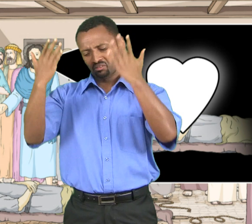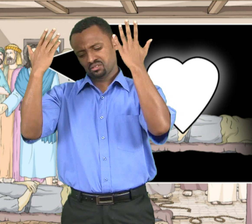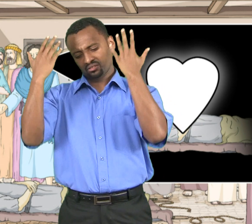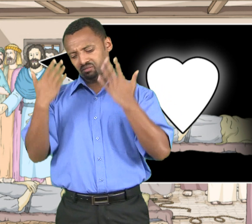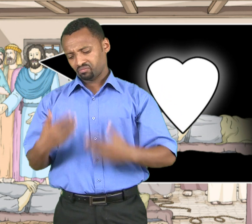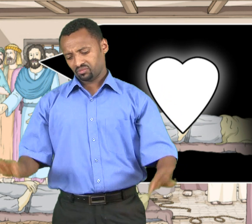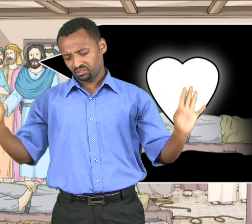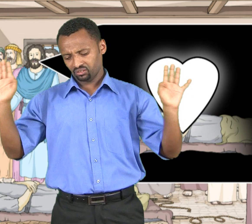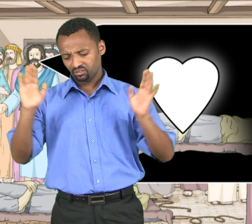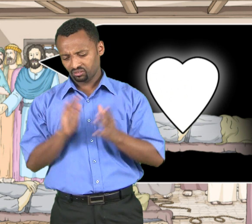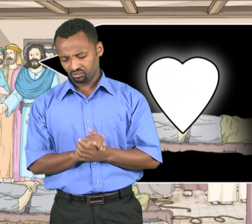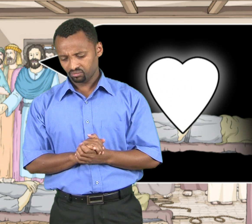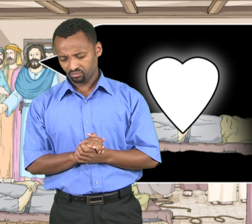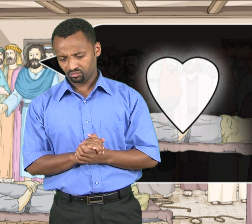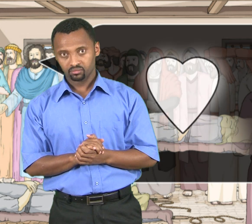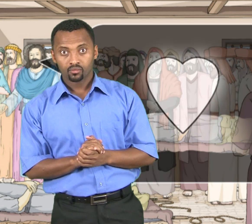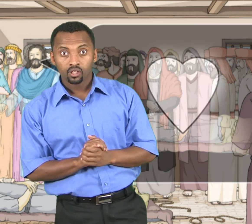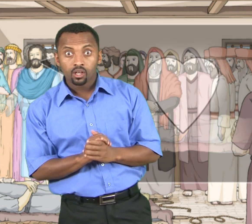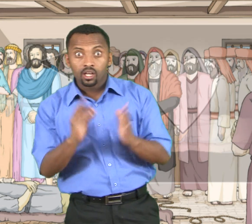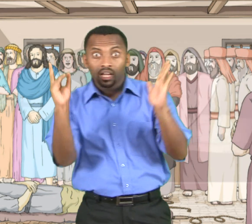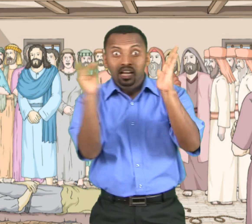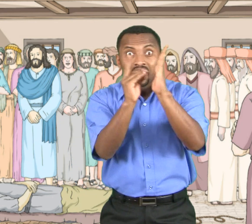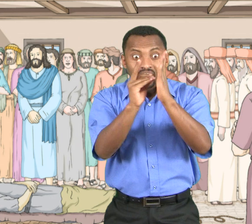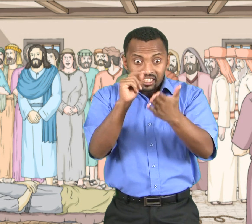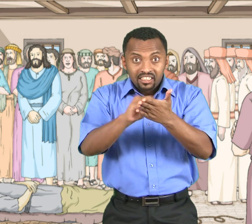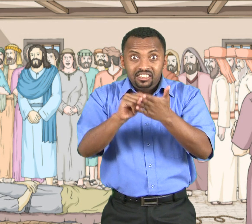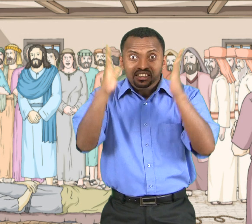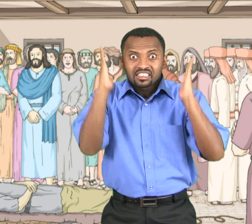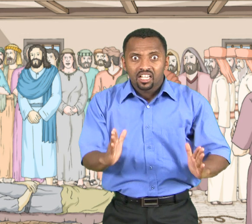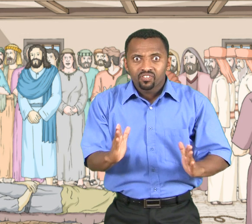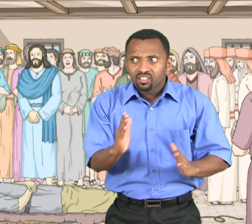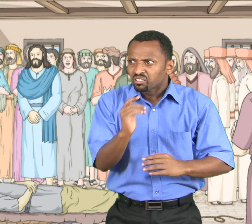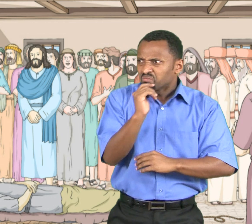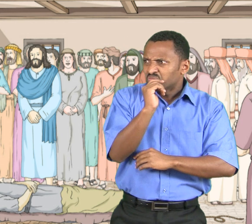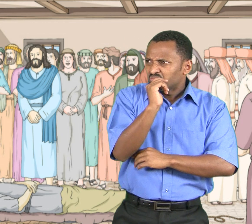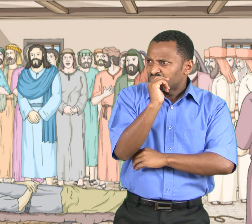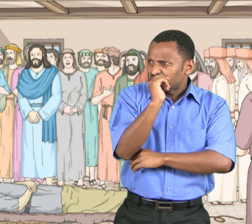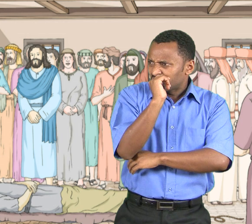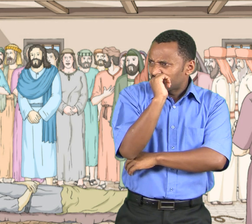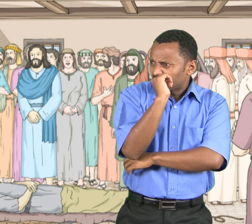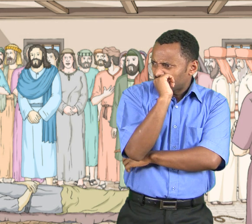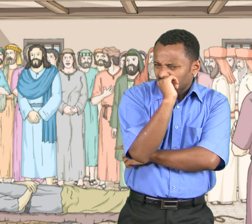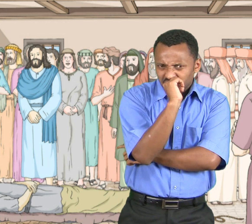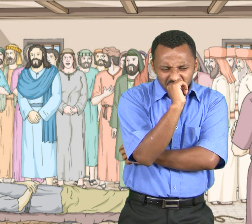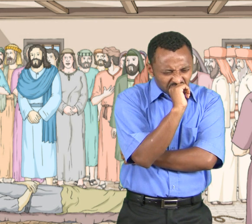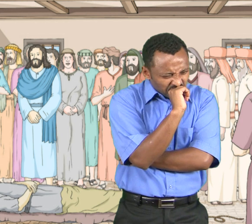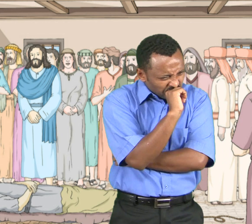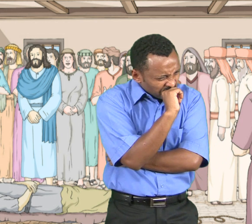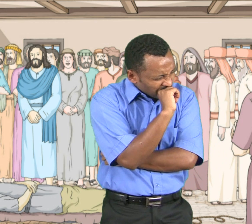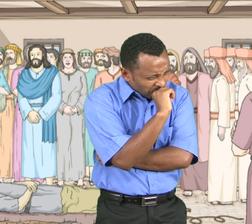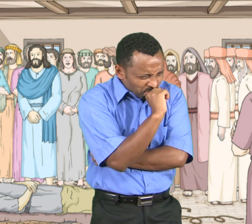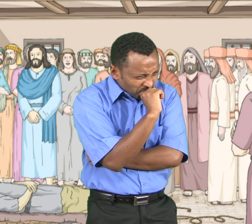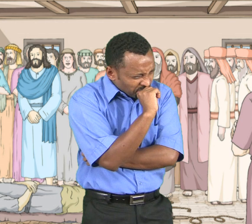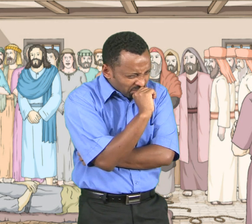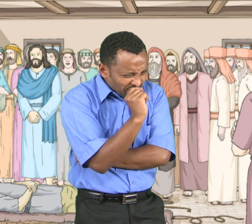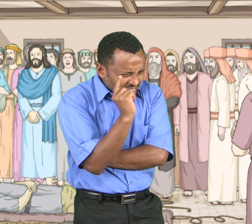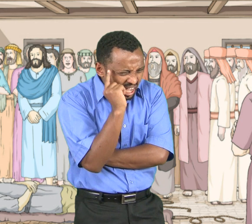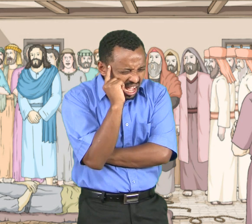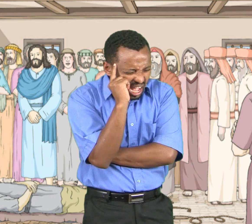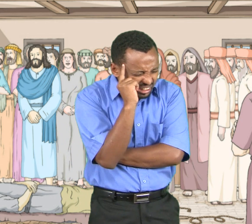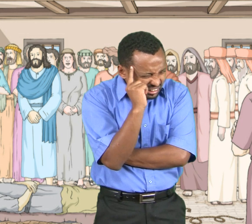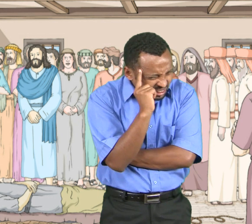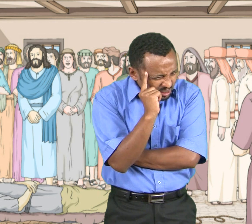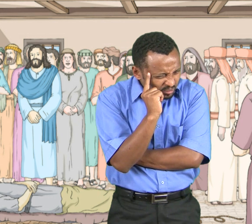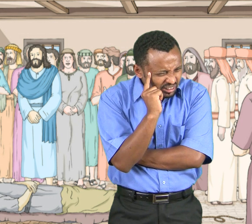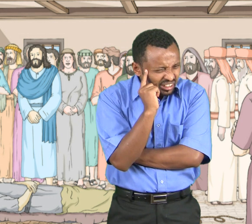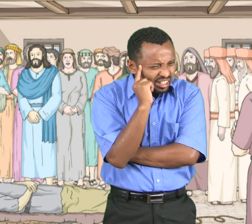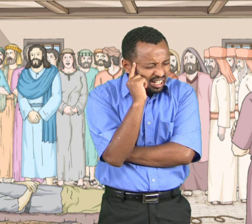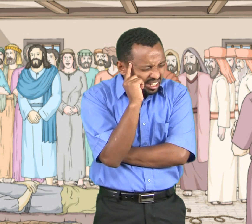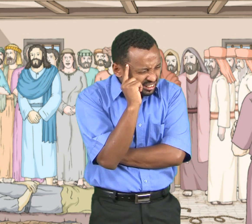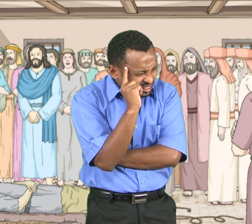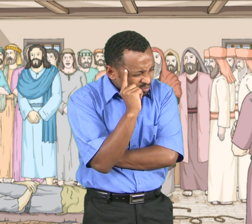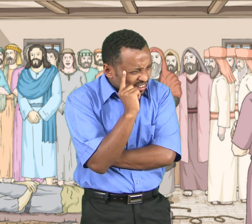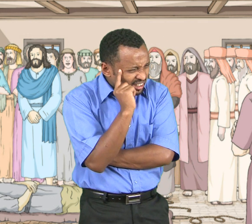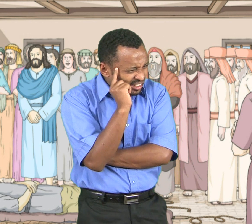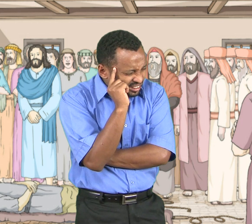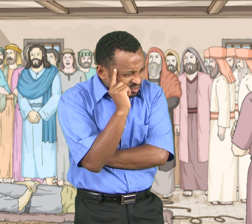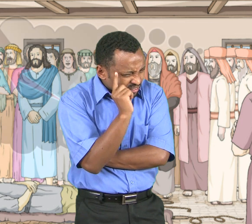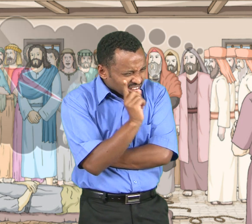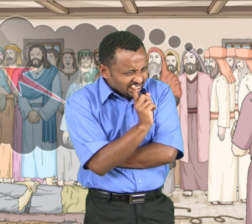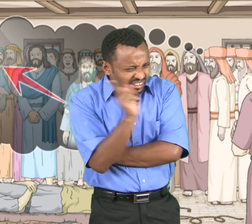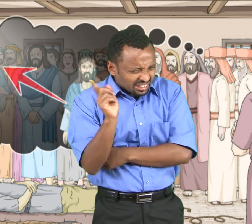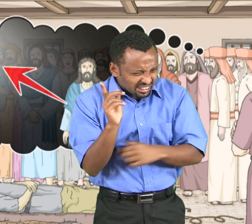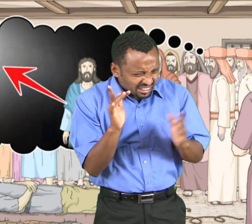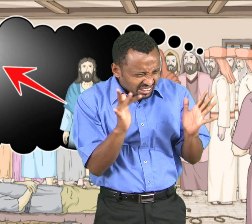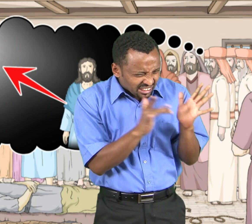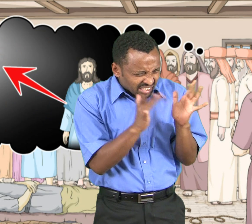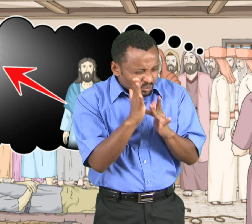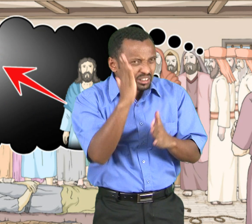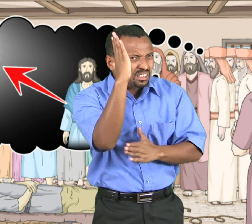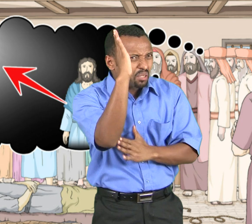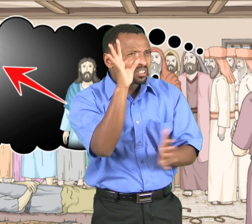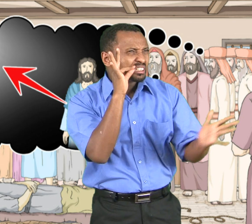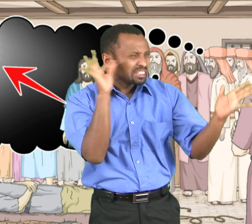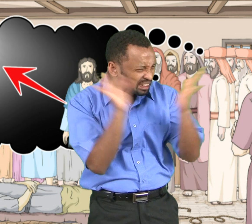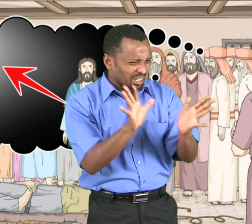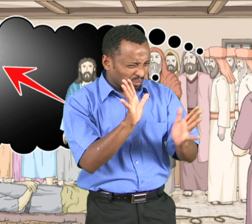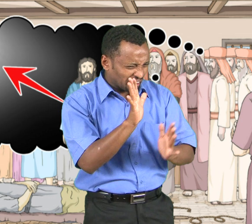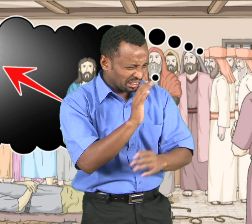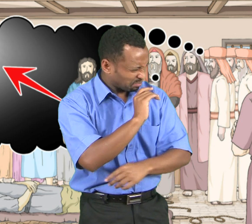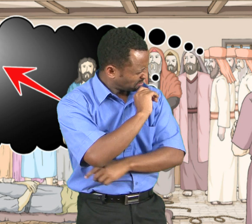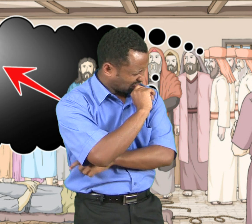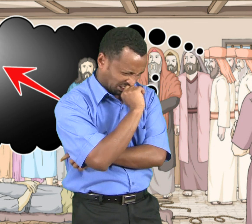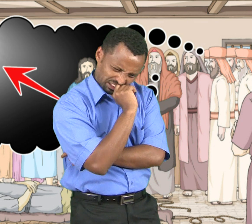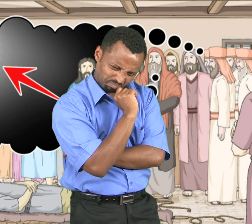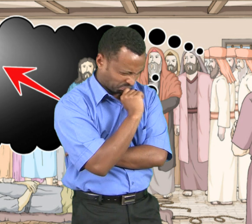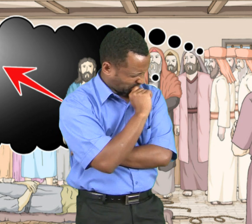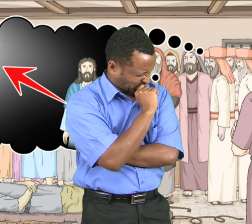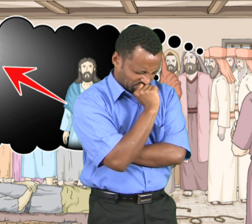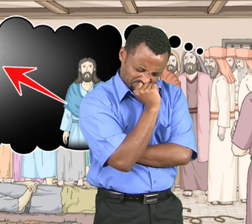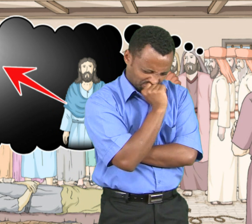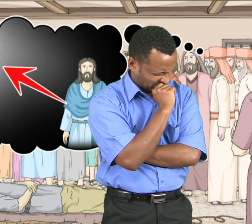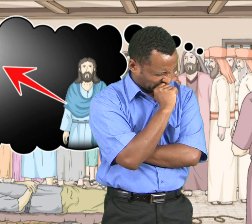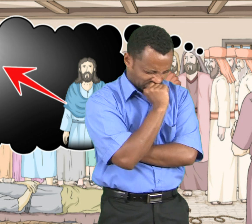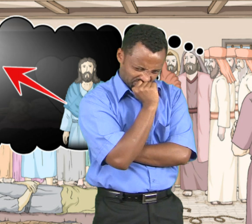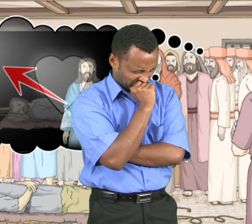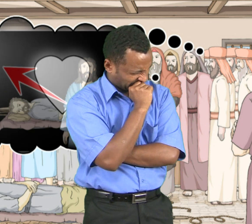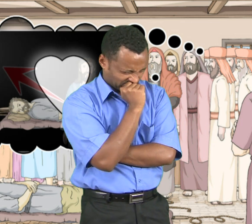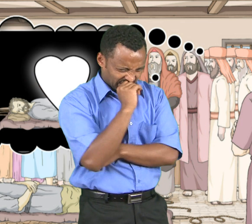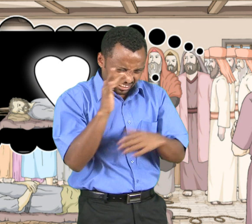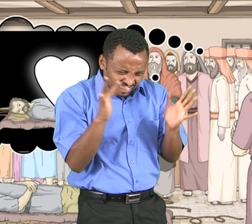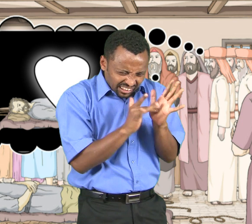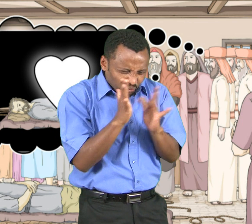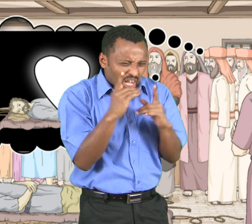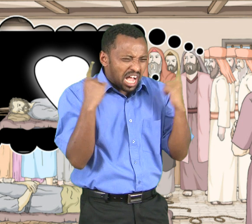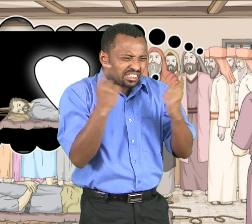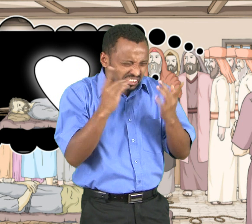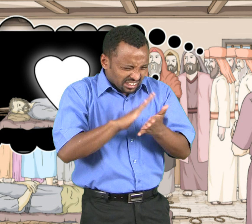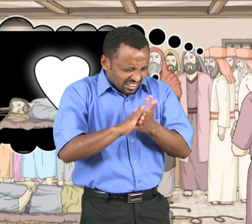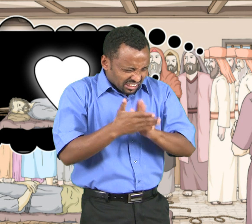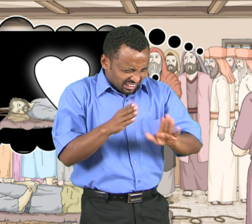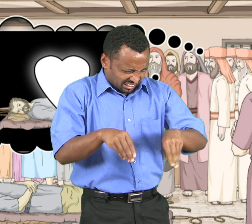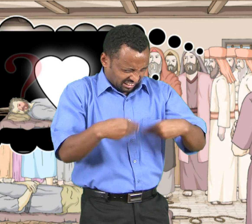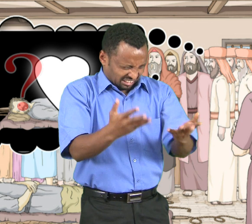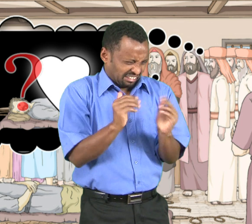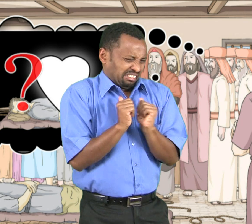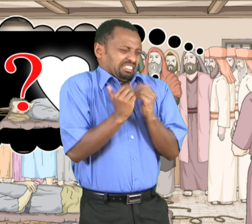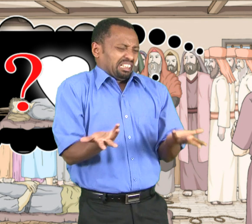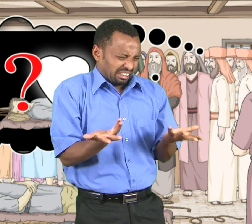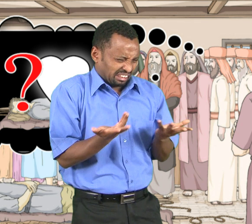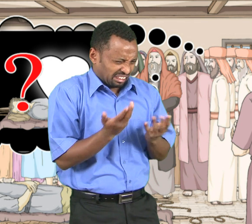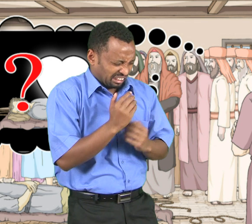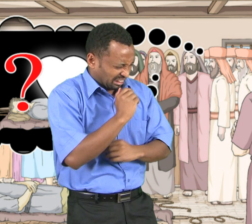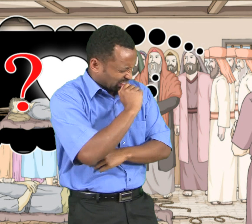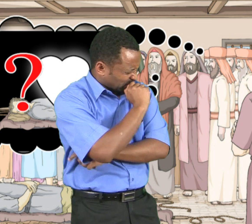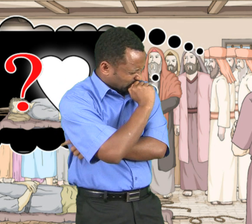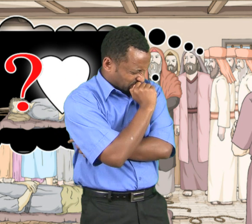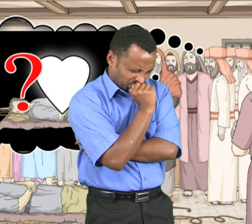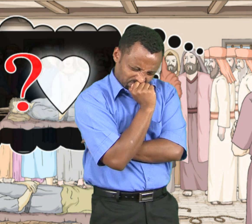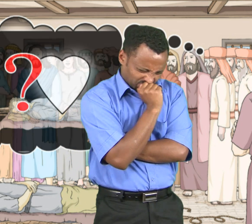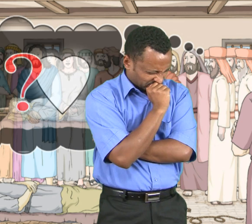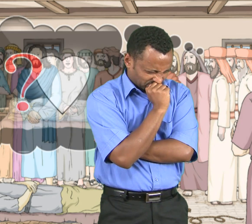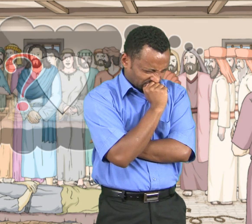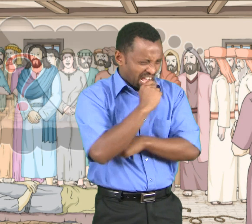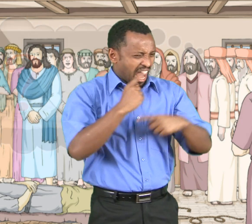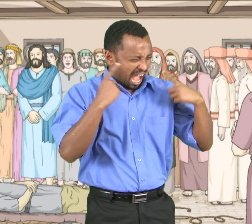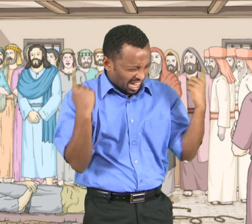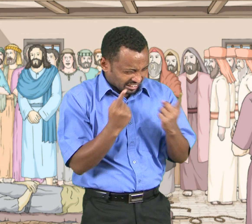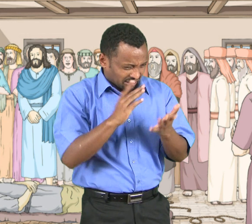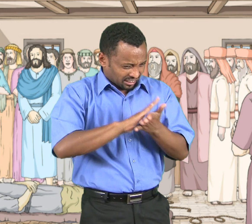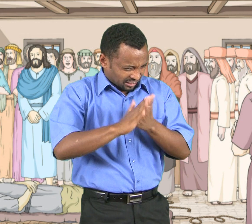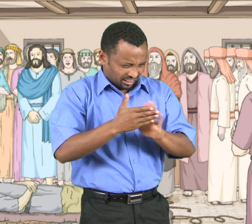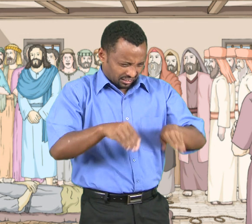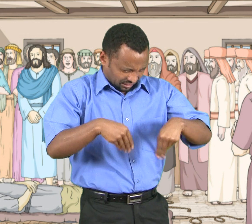But some of the scribes were sitting there and thinking in their hearts, “Why does this man speak like this? He is blaspheming! Who can forgive sins but God alone?”